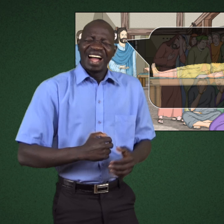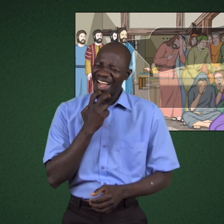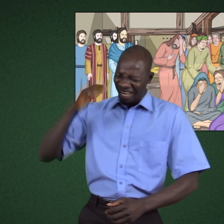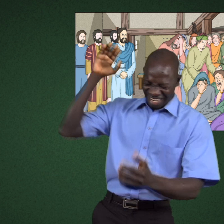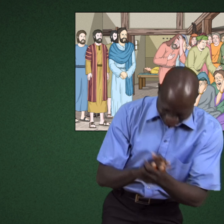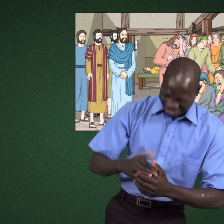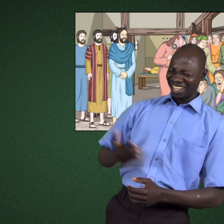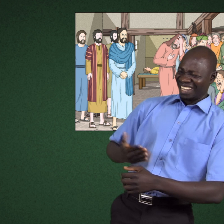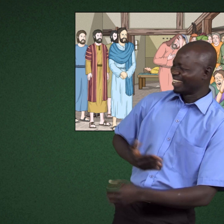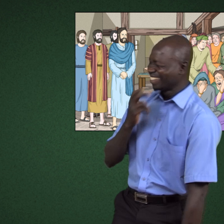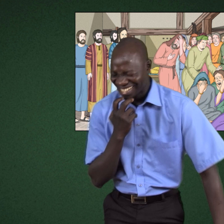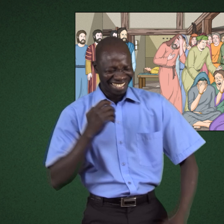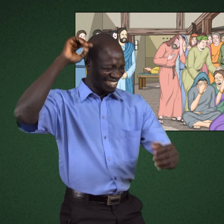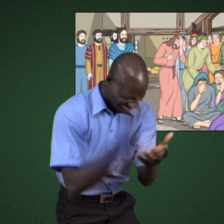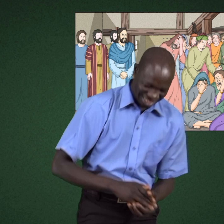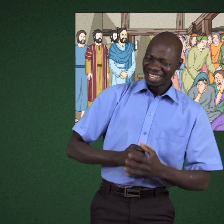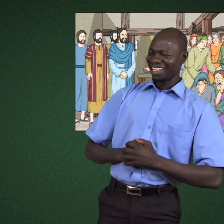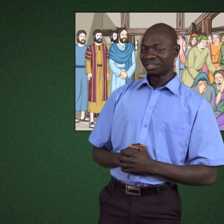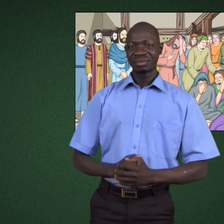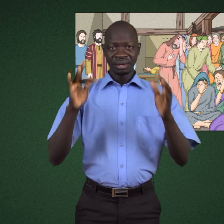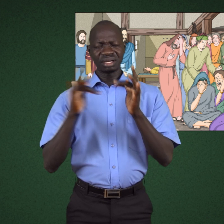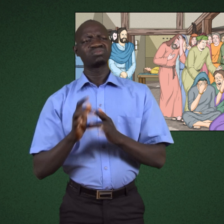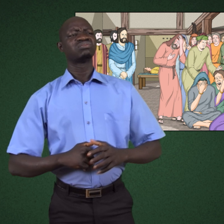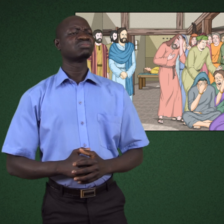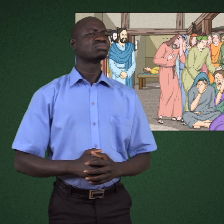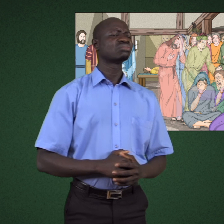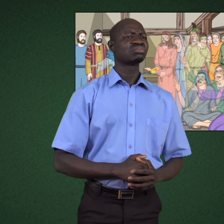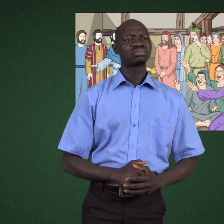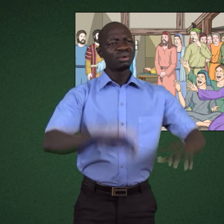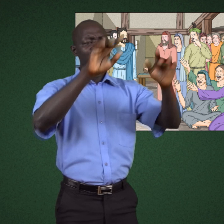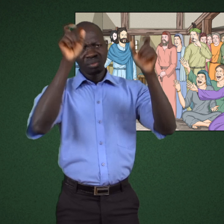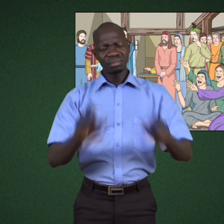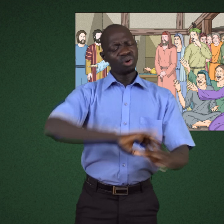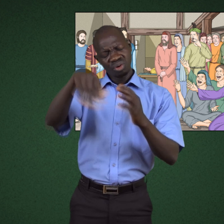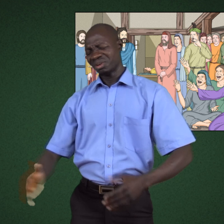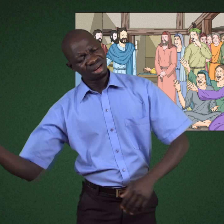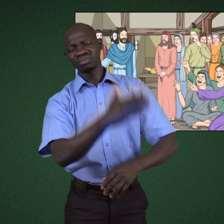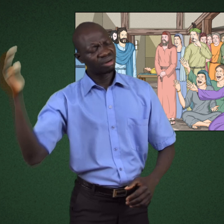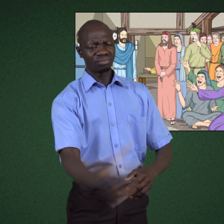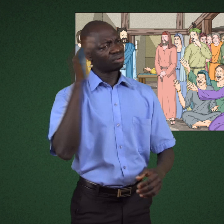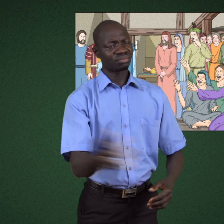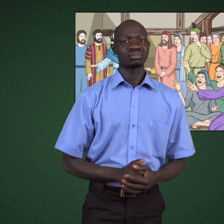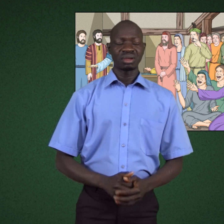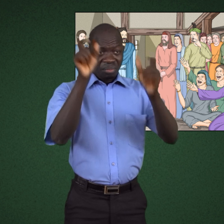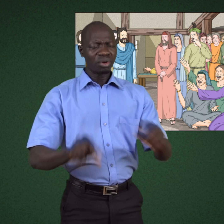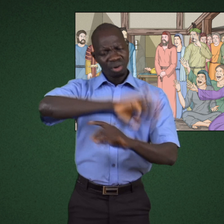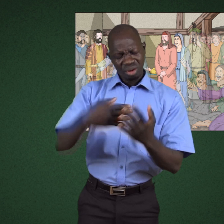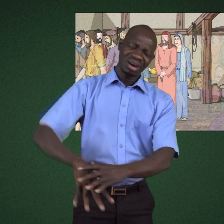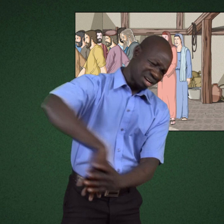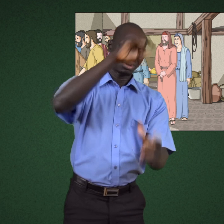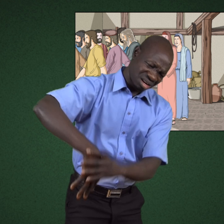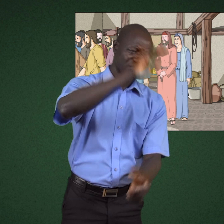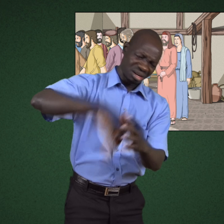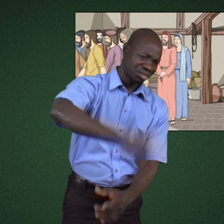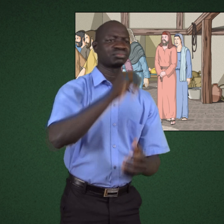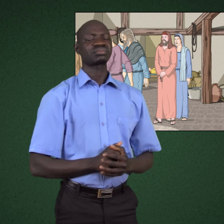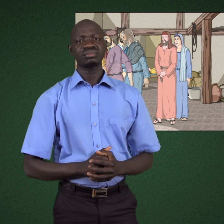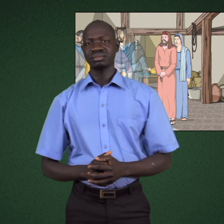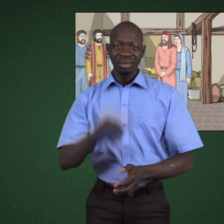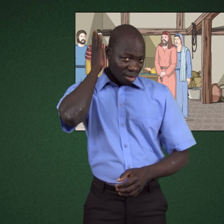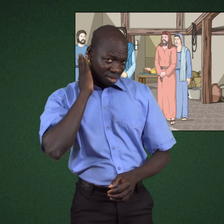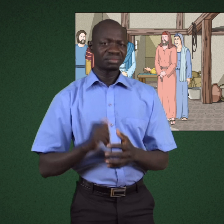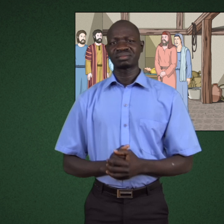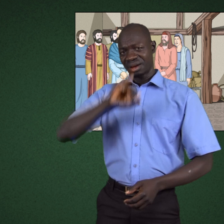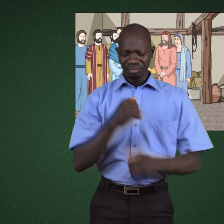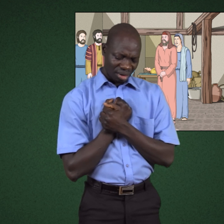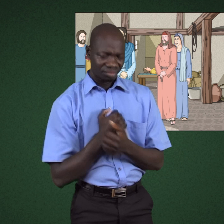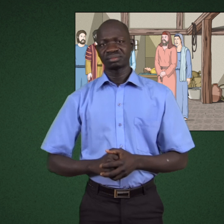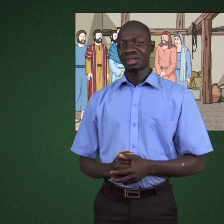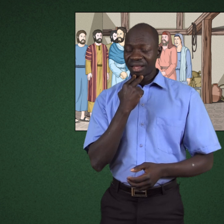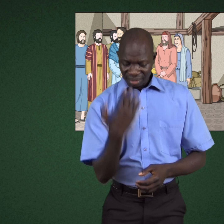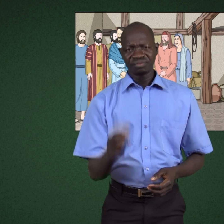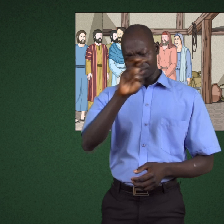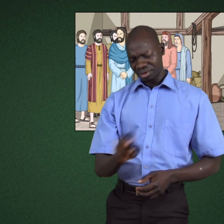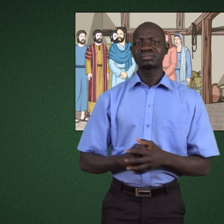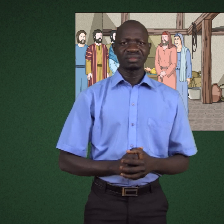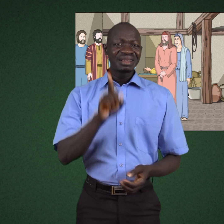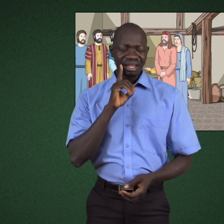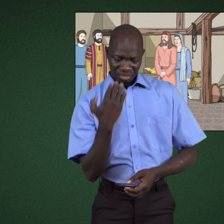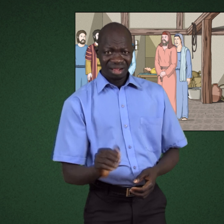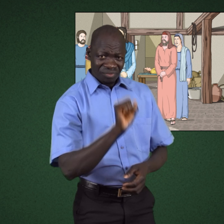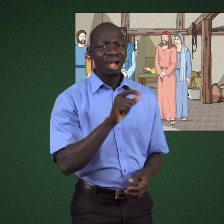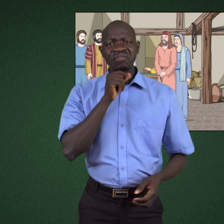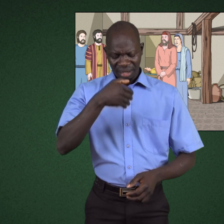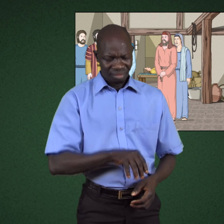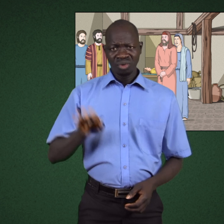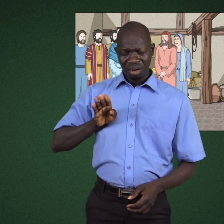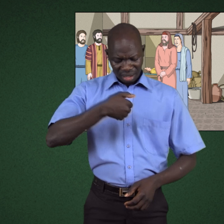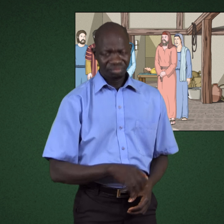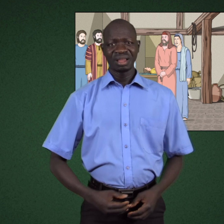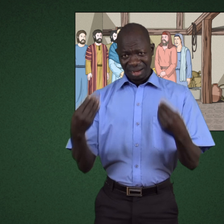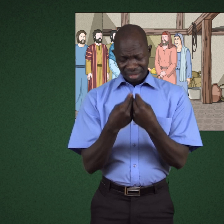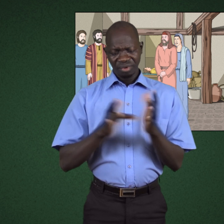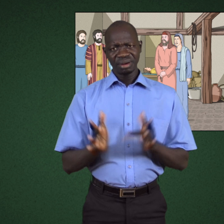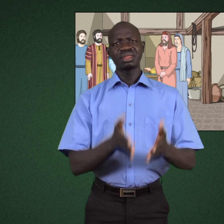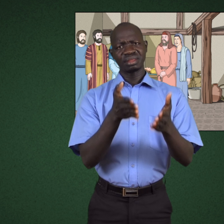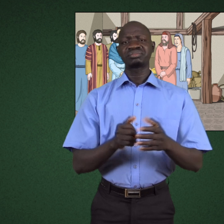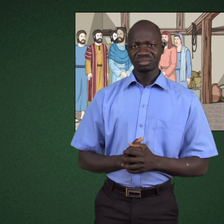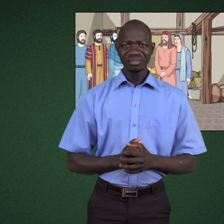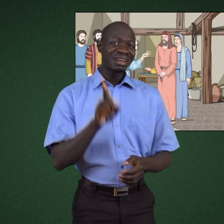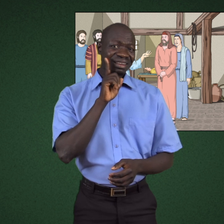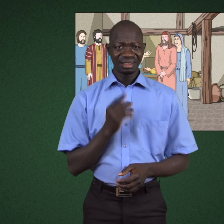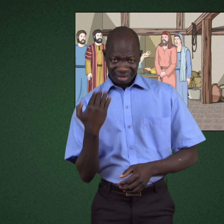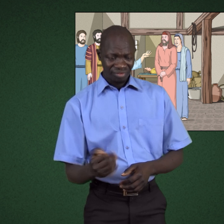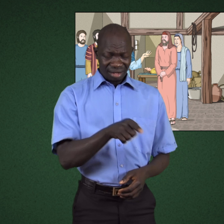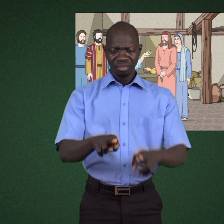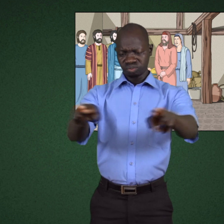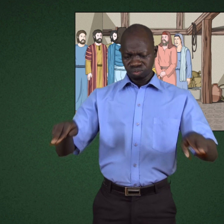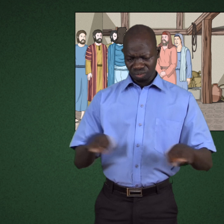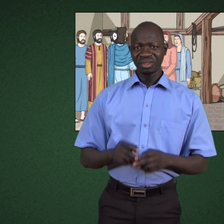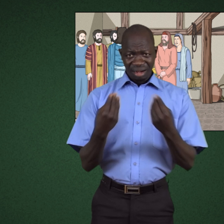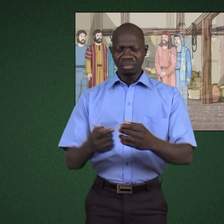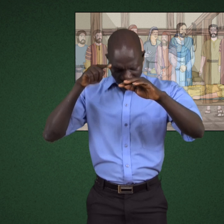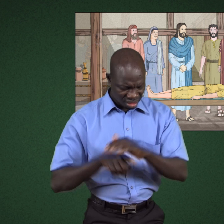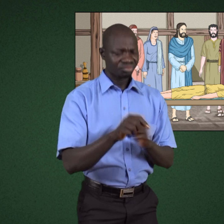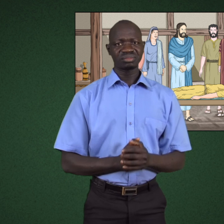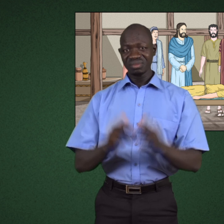After He had put them all outside, He took the child’s father and mother and His own companions, and went in to see the child.